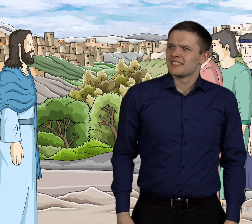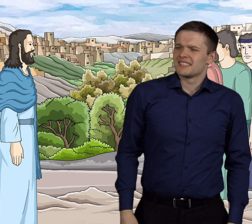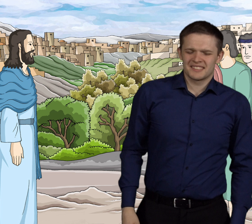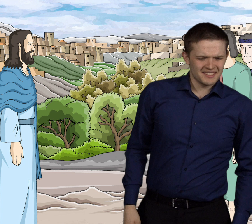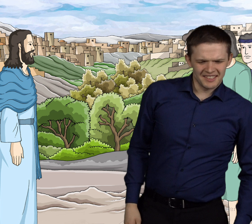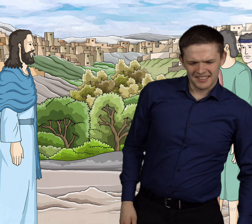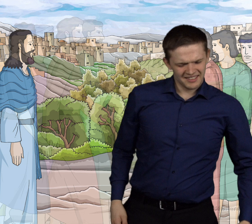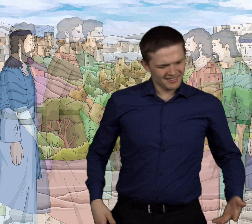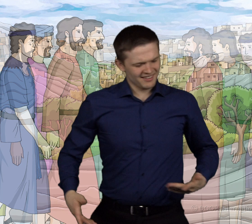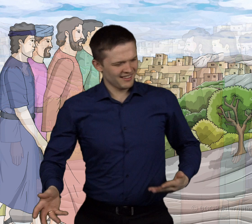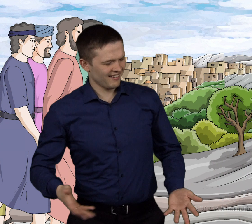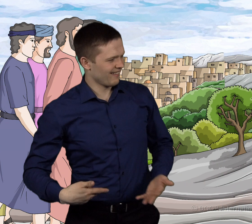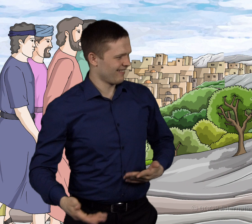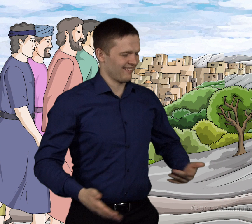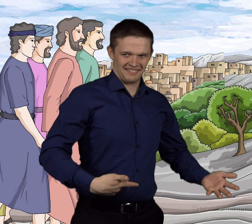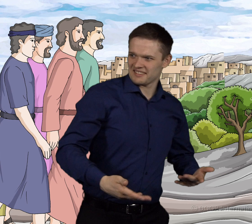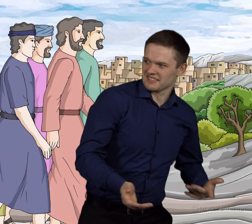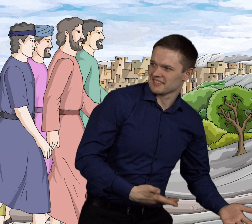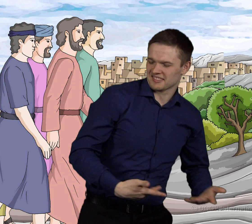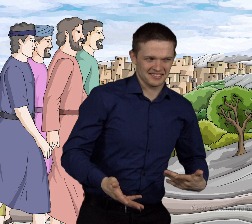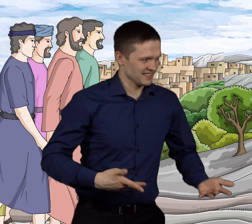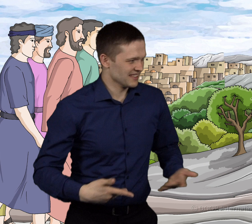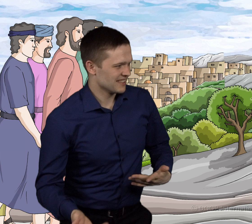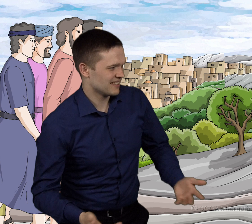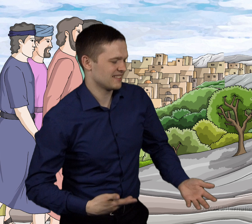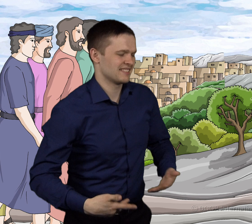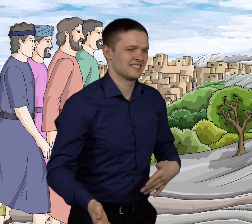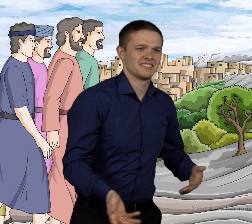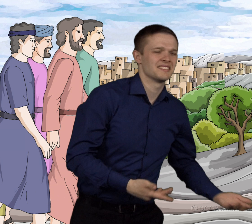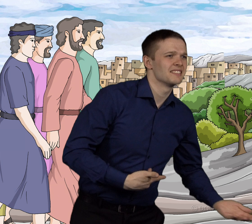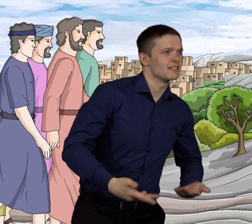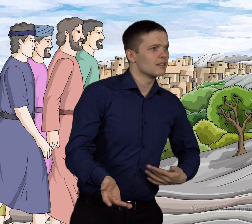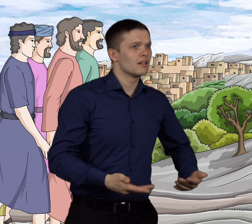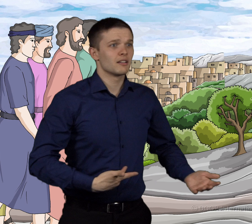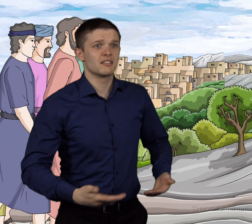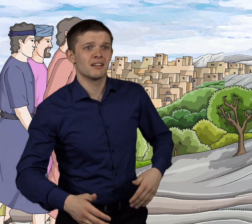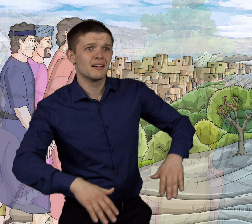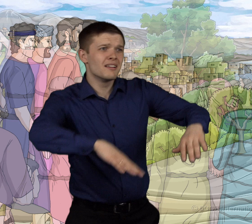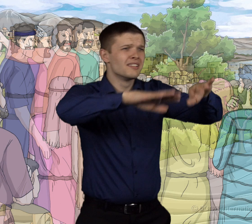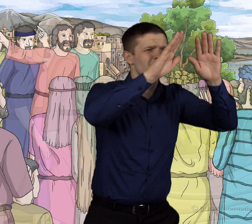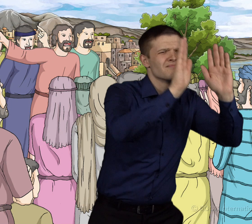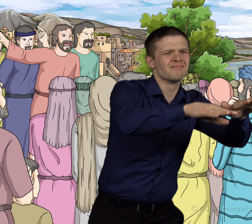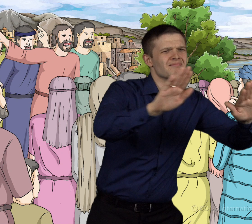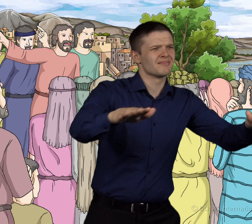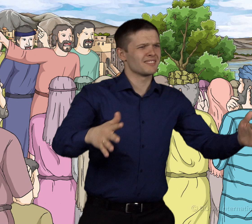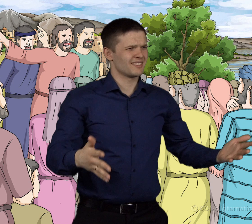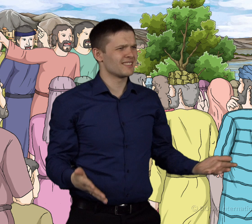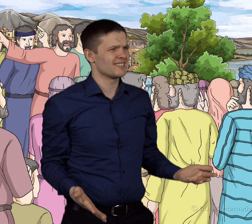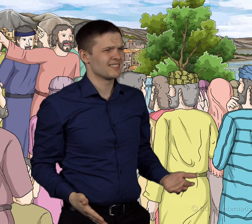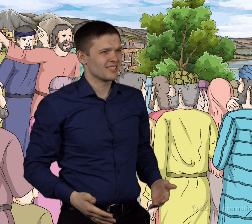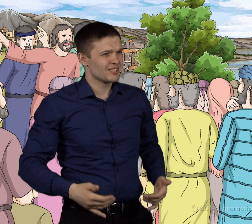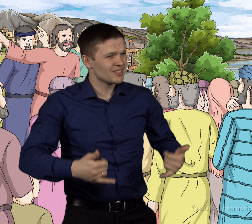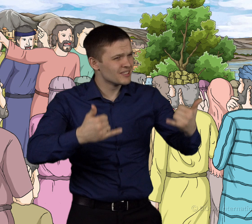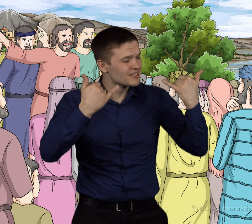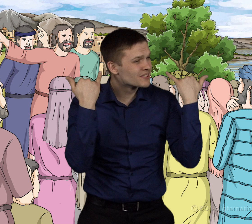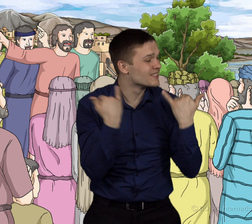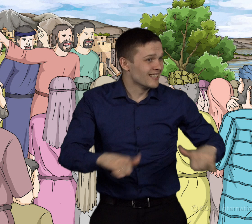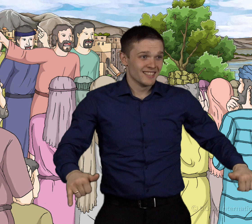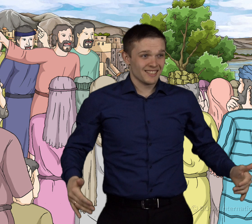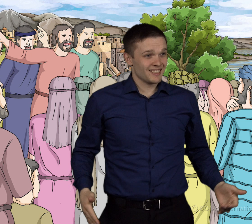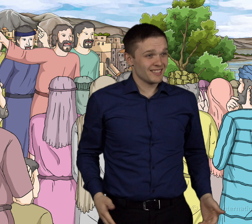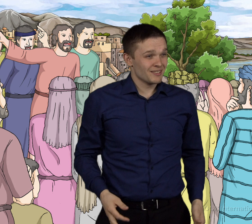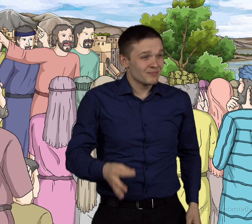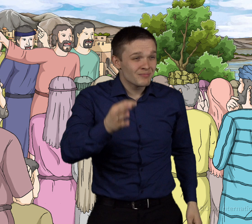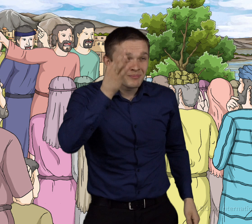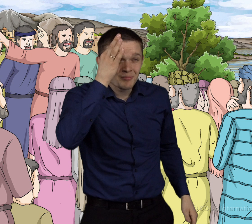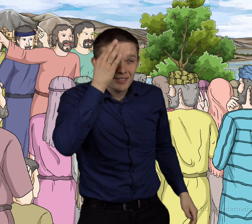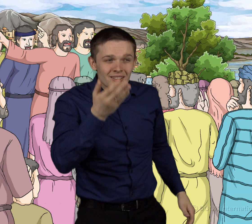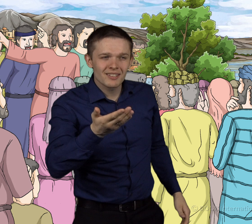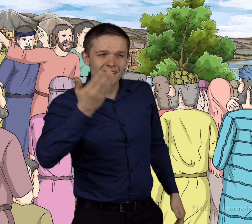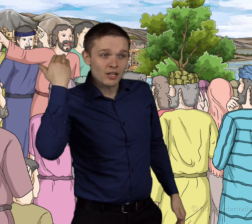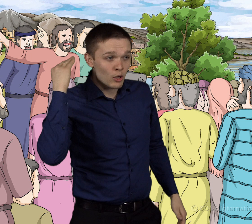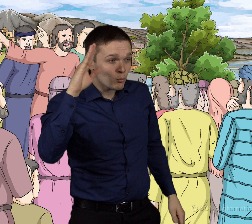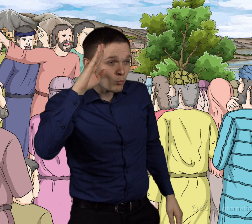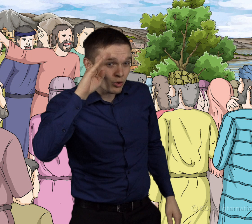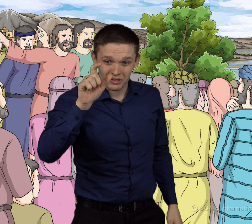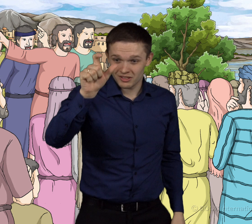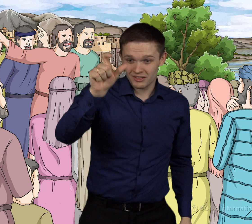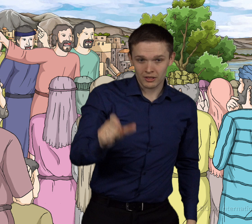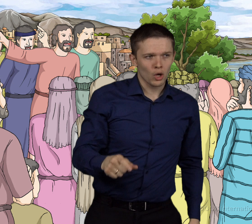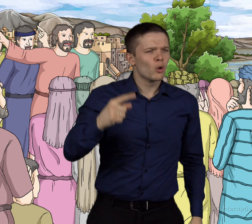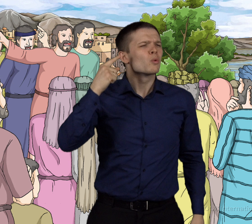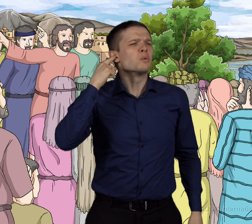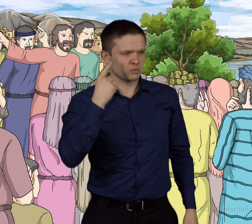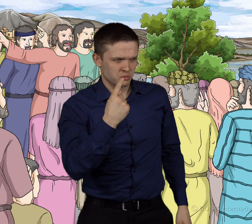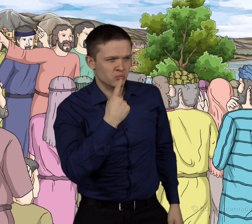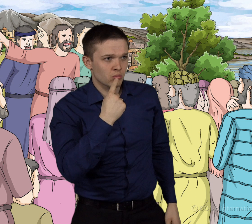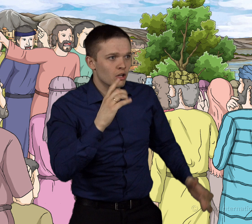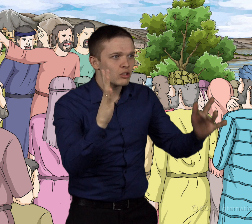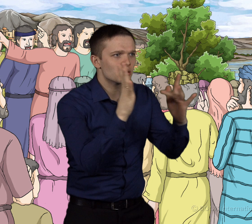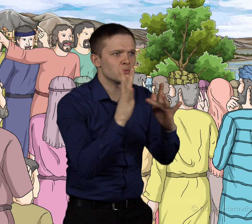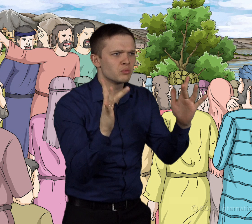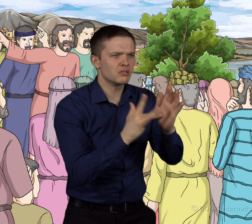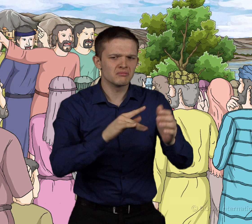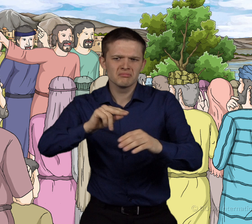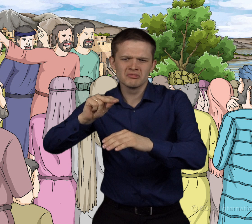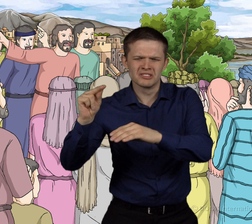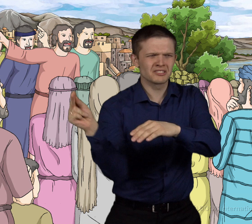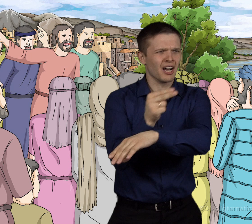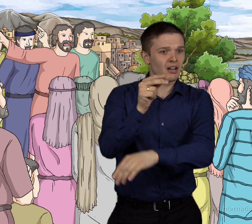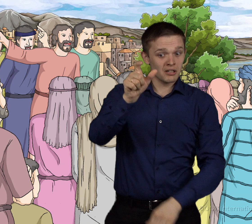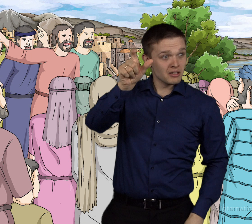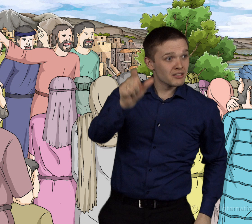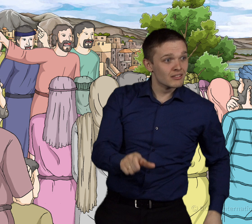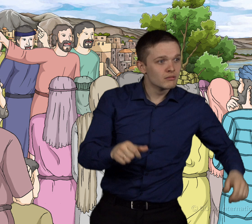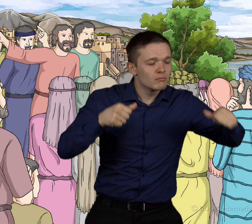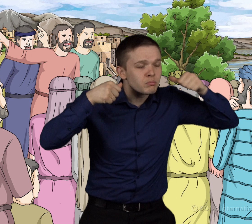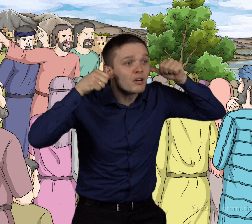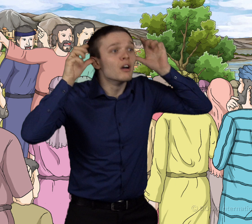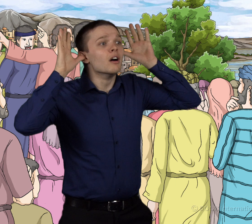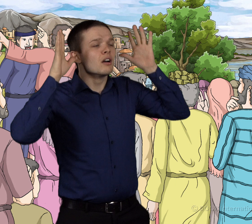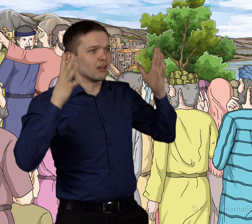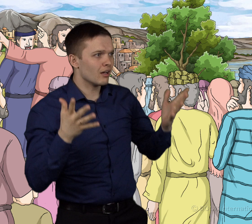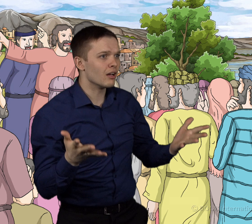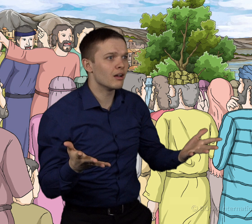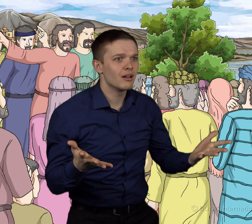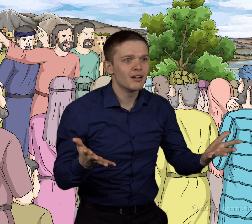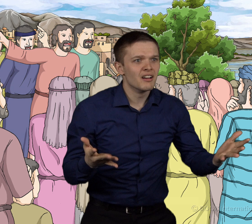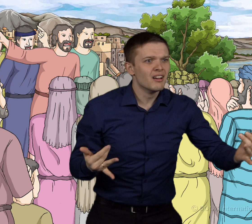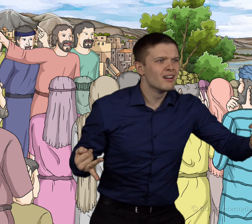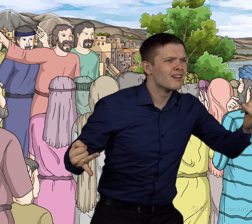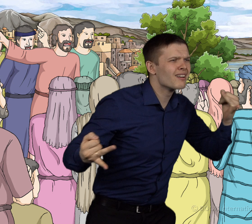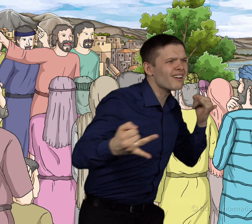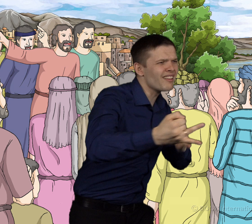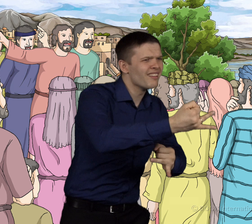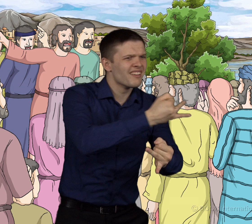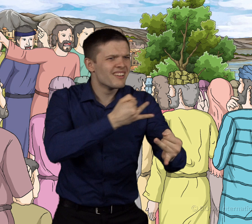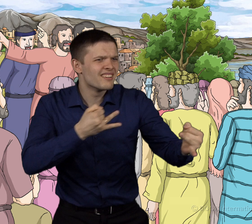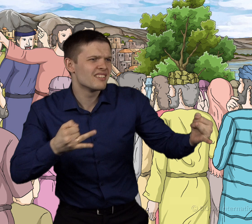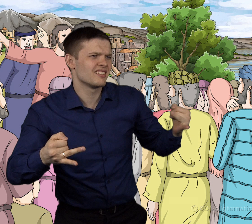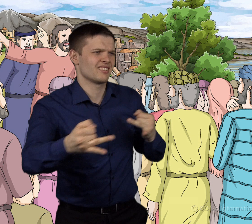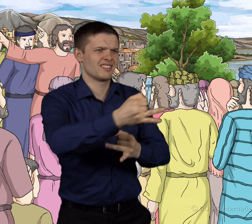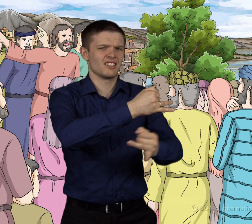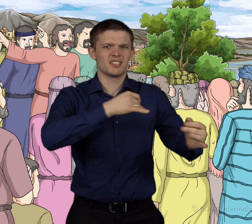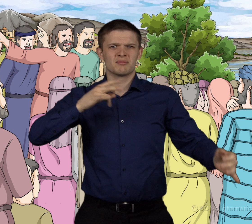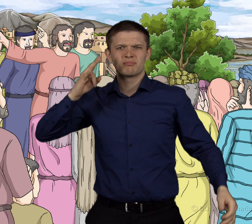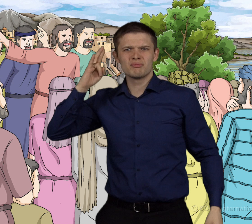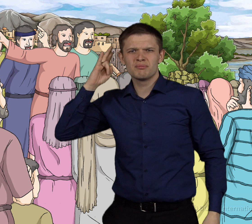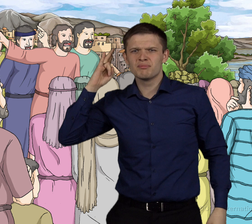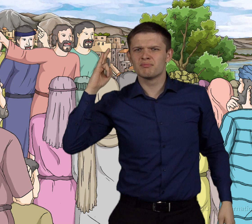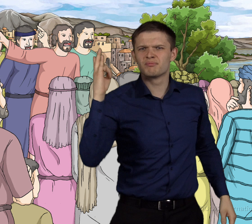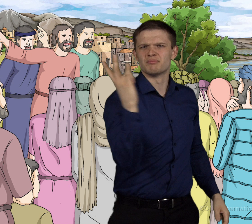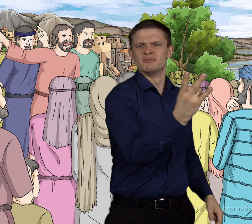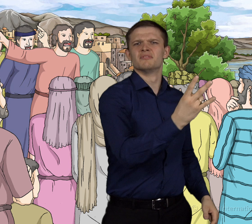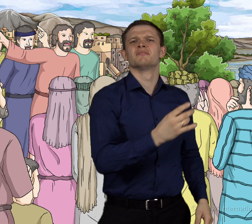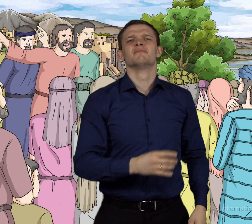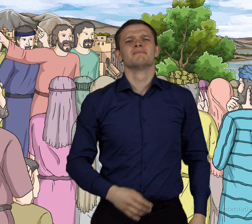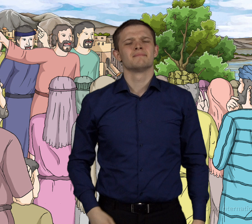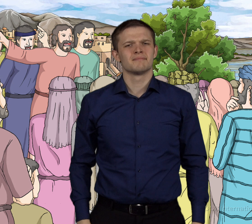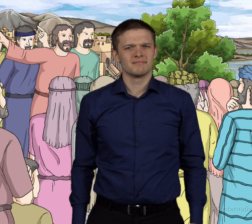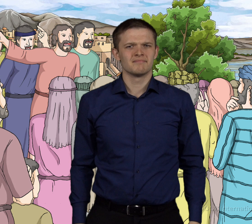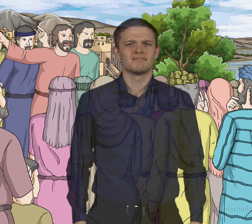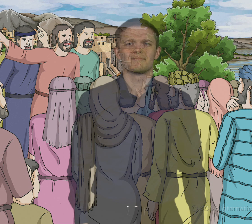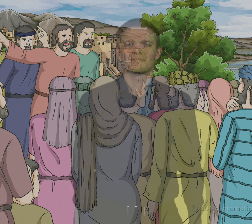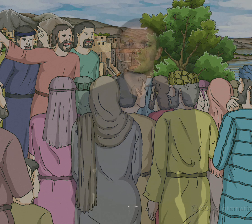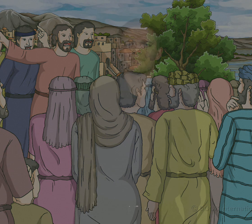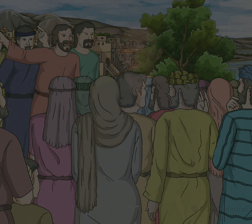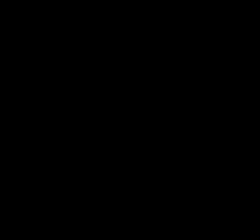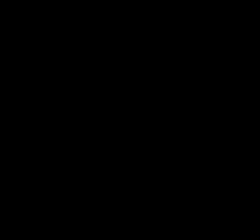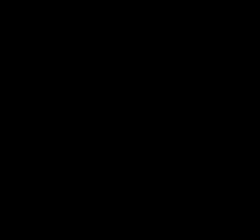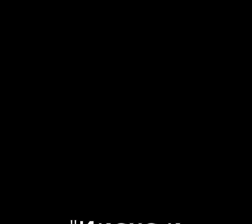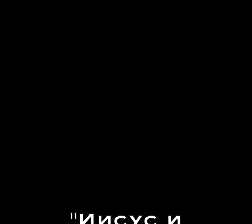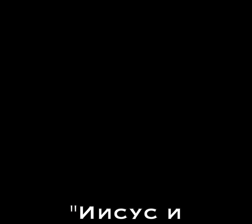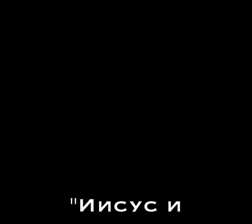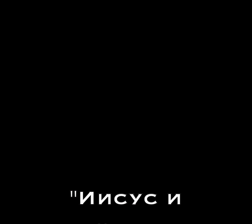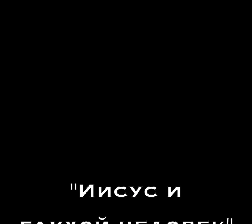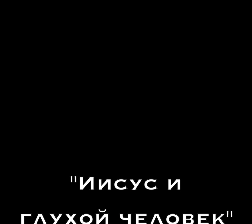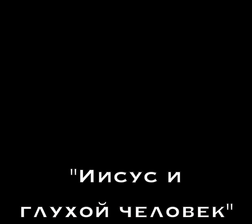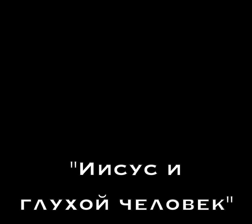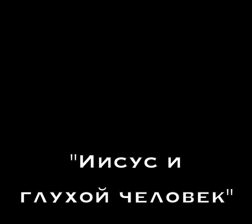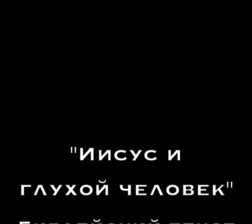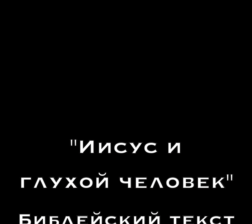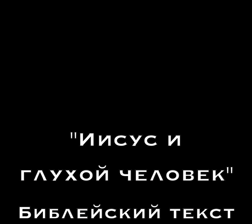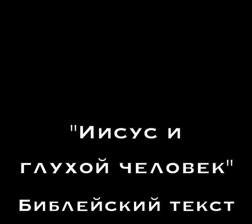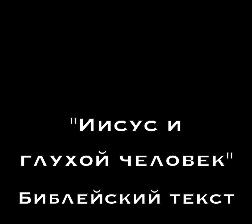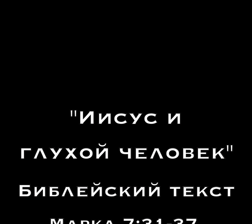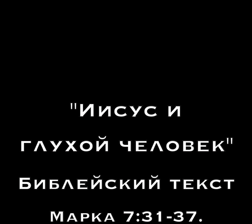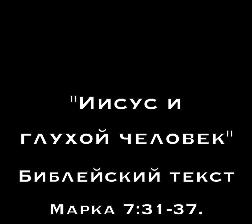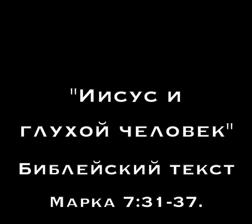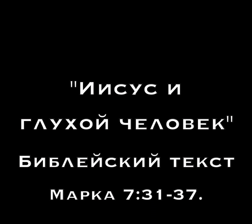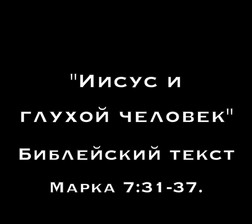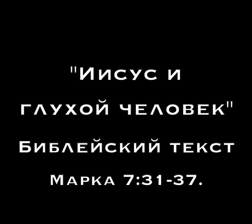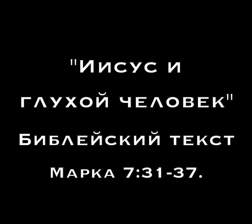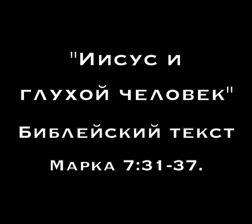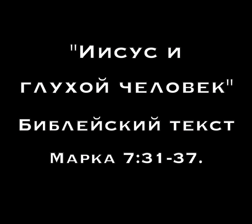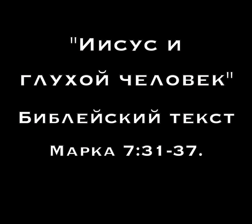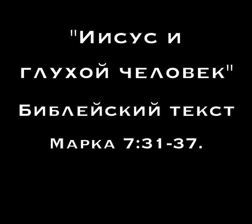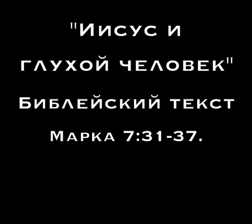But the more He ordered them, the more widely they proclaimed it. The people were utterly astonished and said, “He has done all things well! He makes even the deaf hear and the mute speak!”